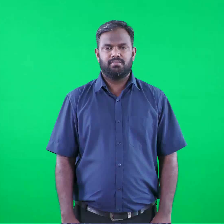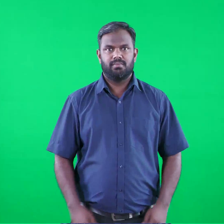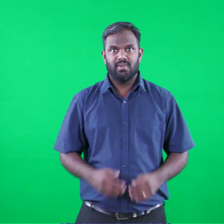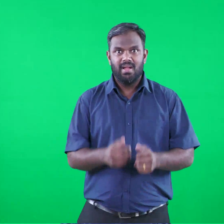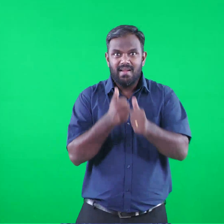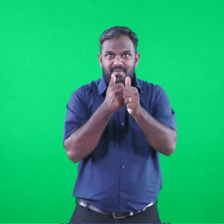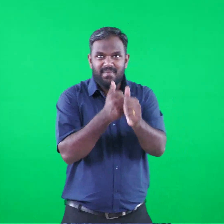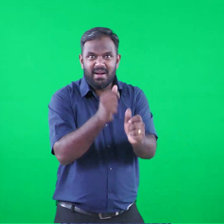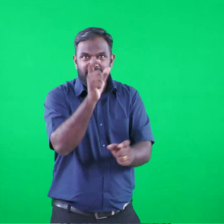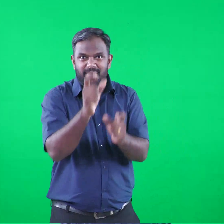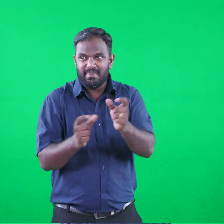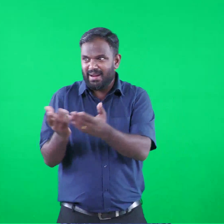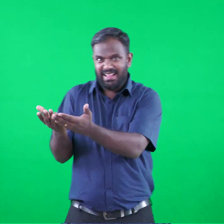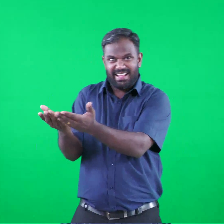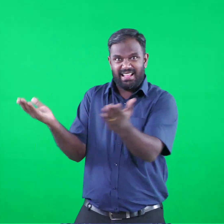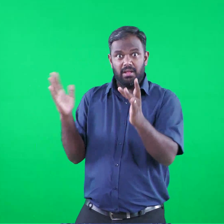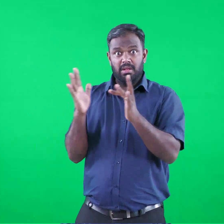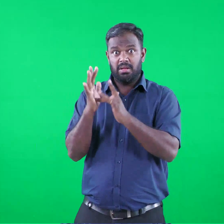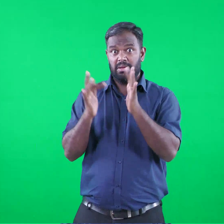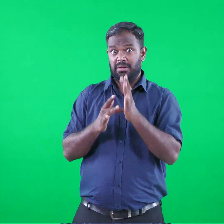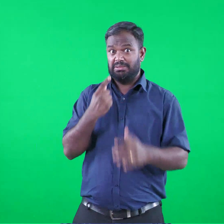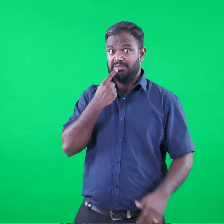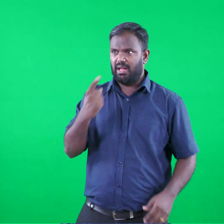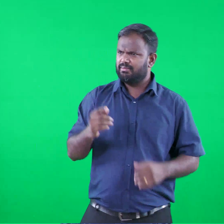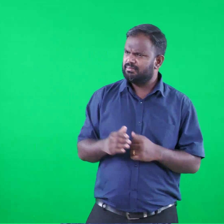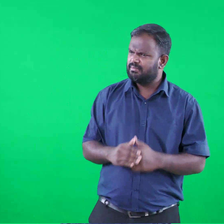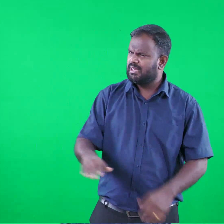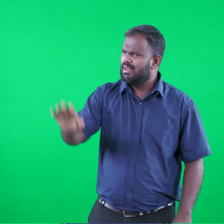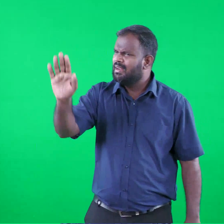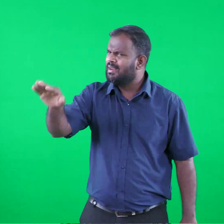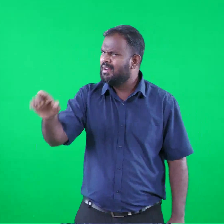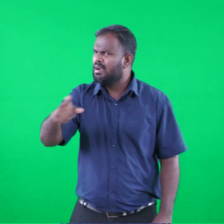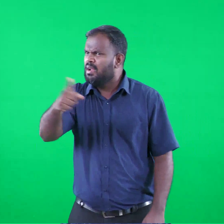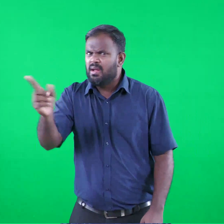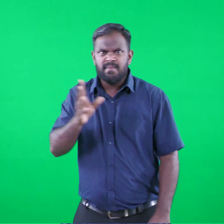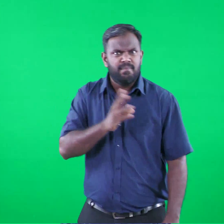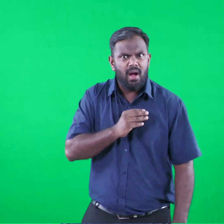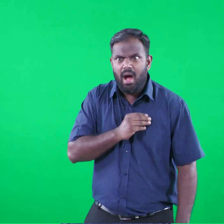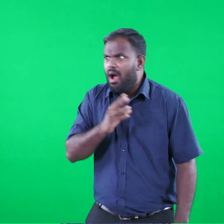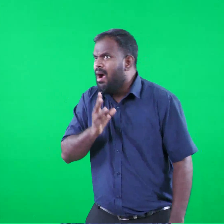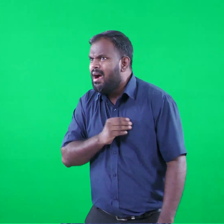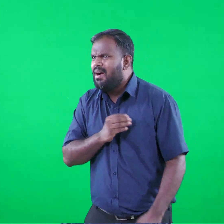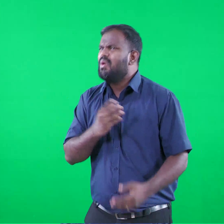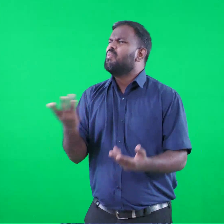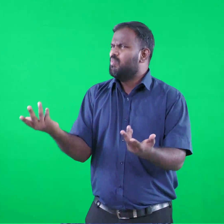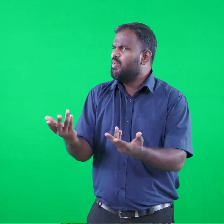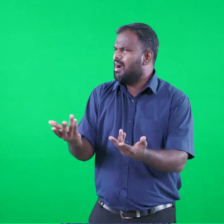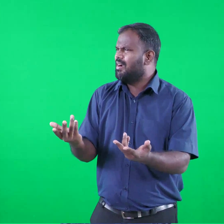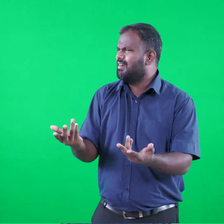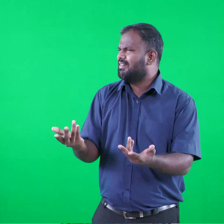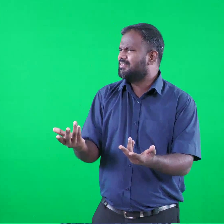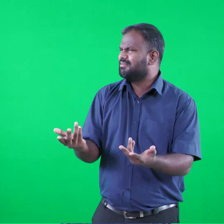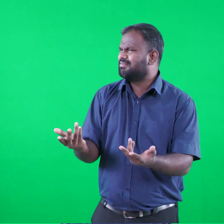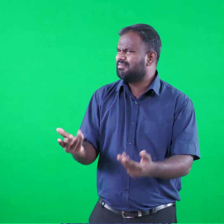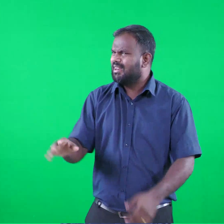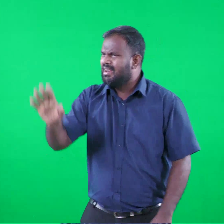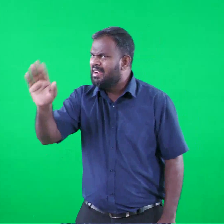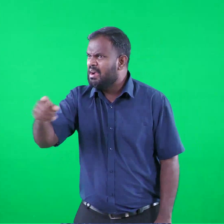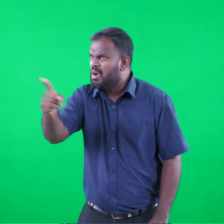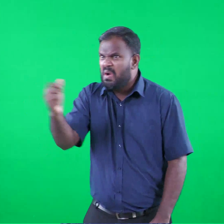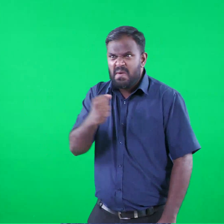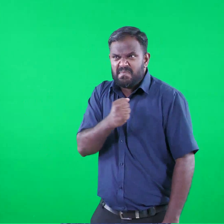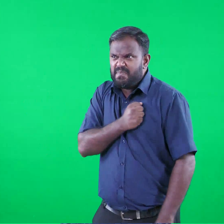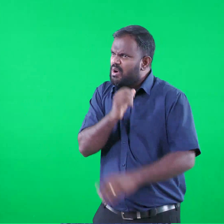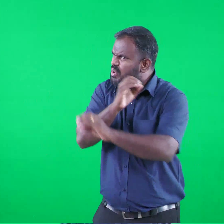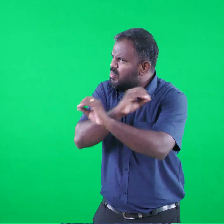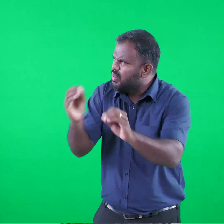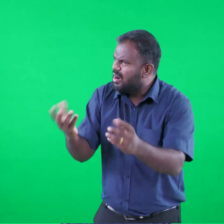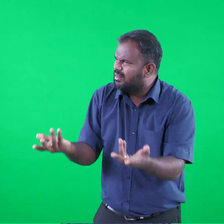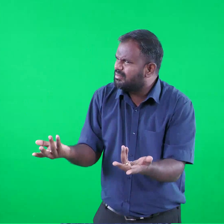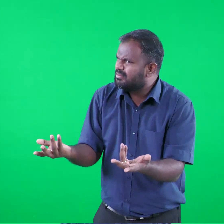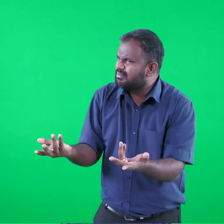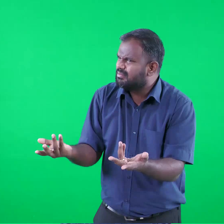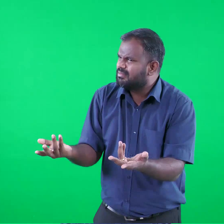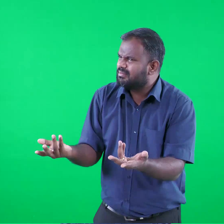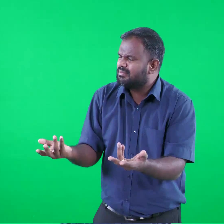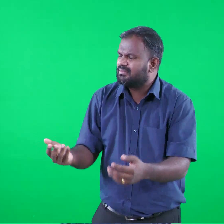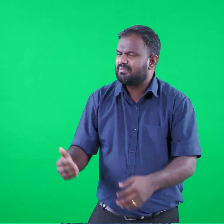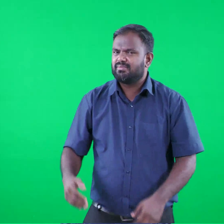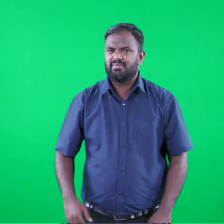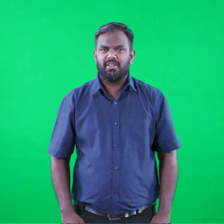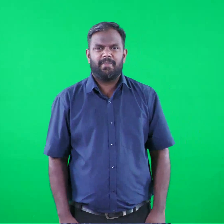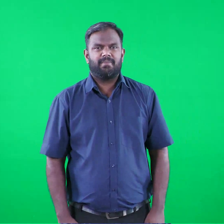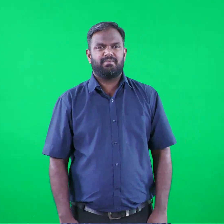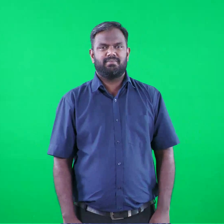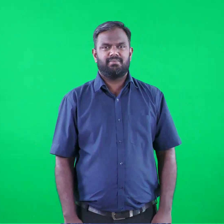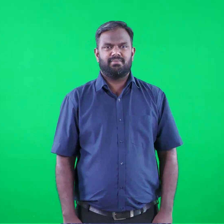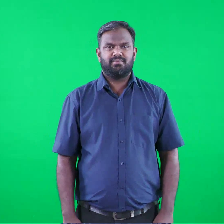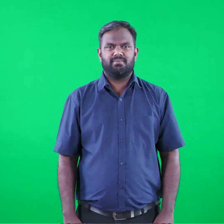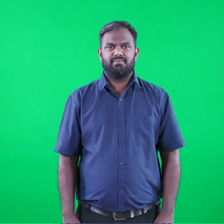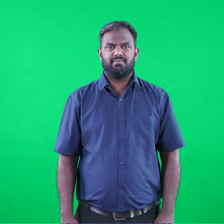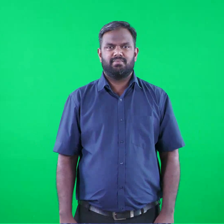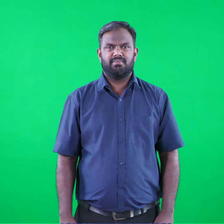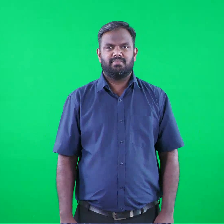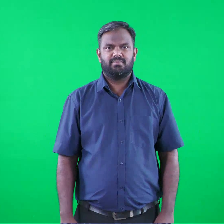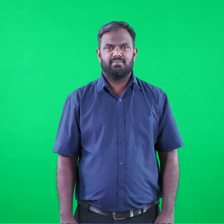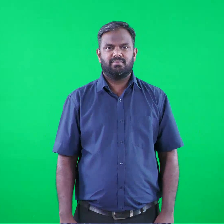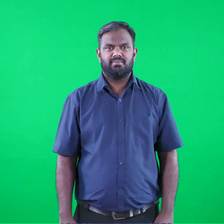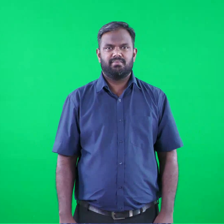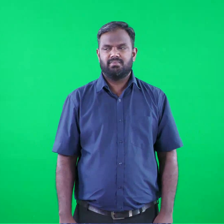"Why are you so afraid?" He asked. " Do you still have no faith?"